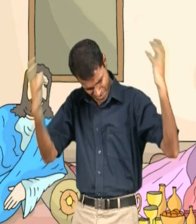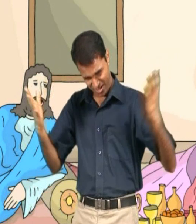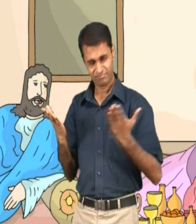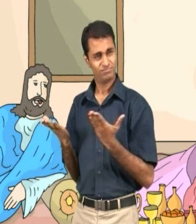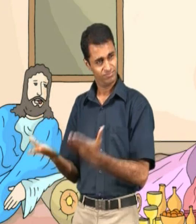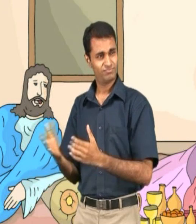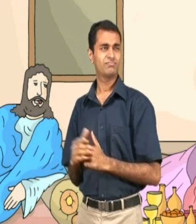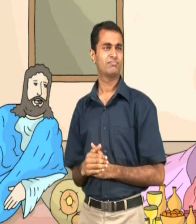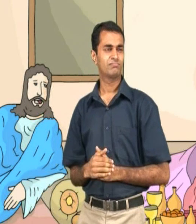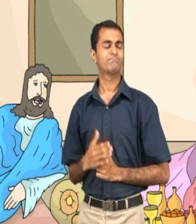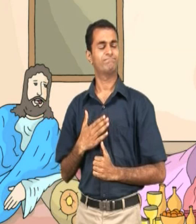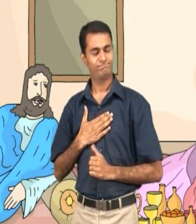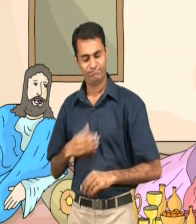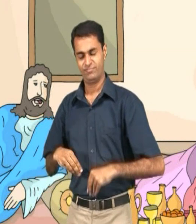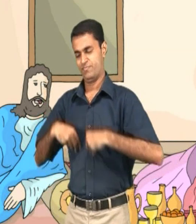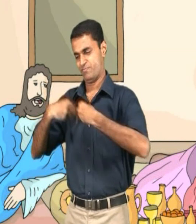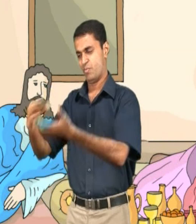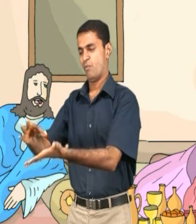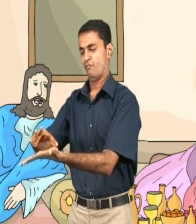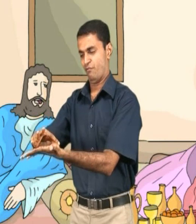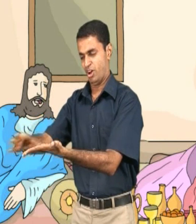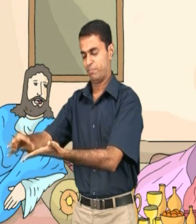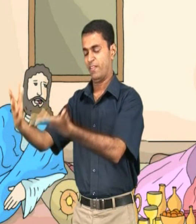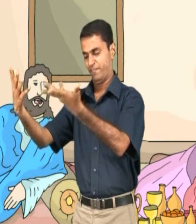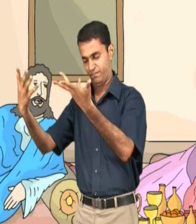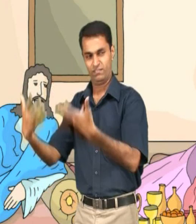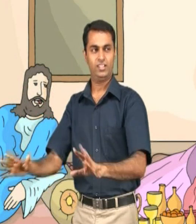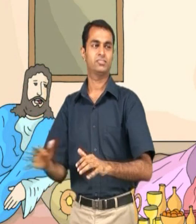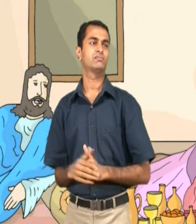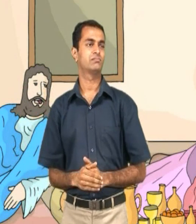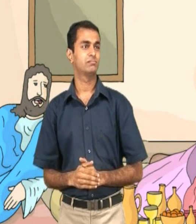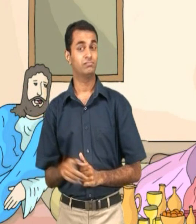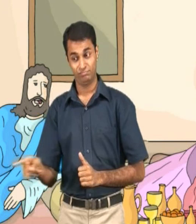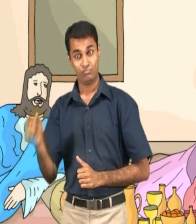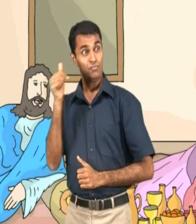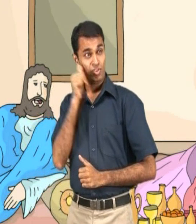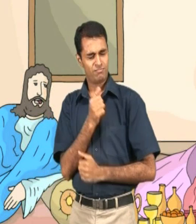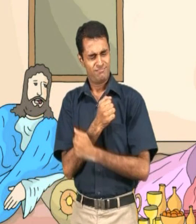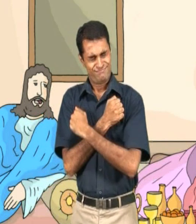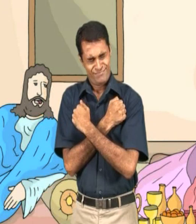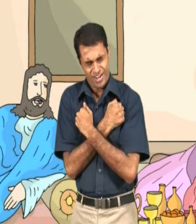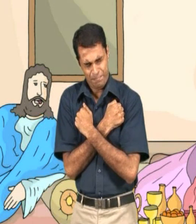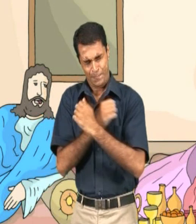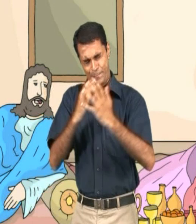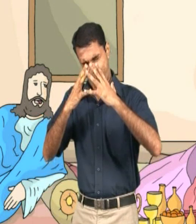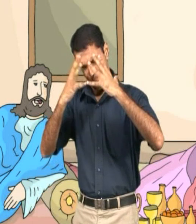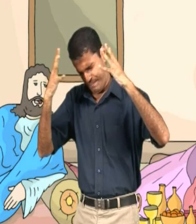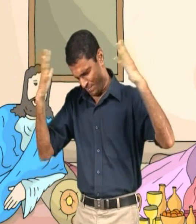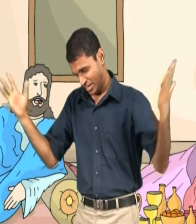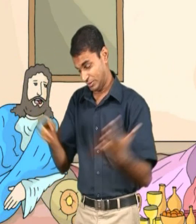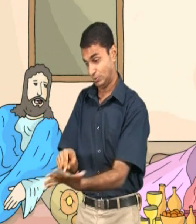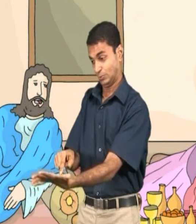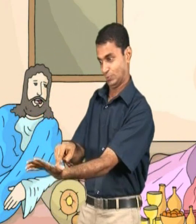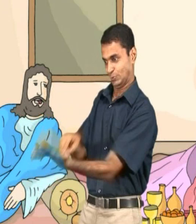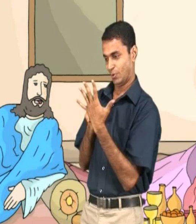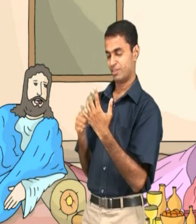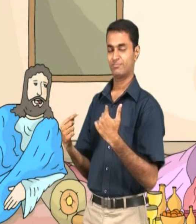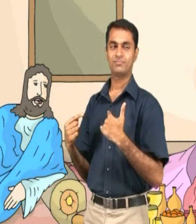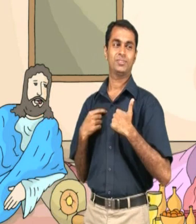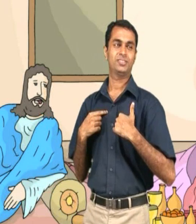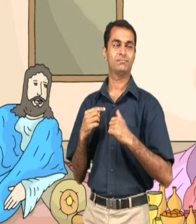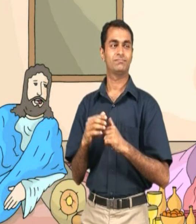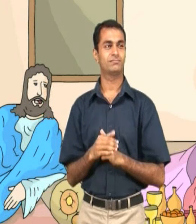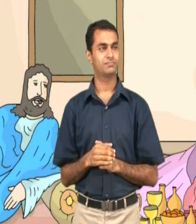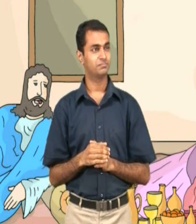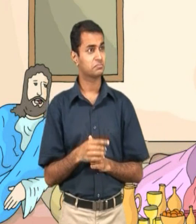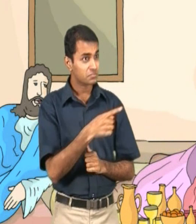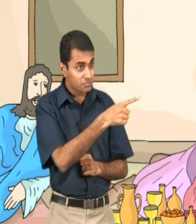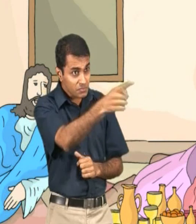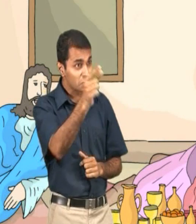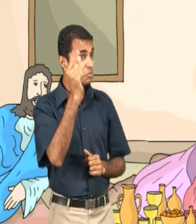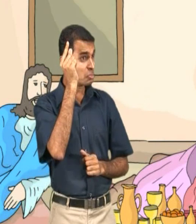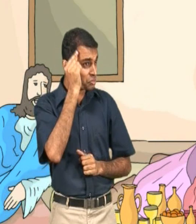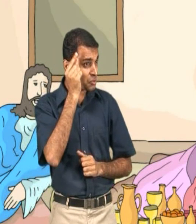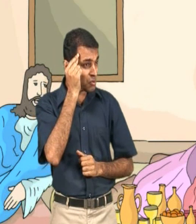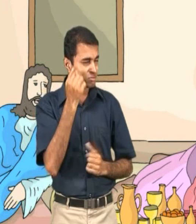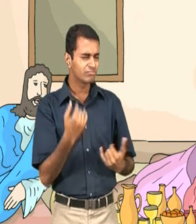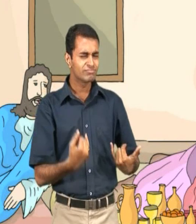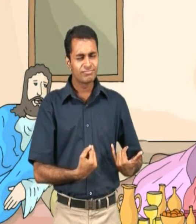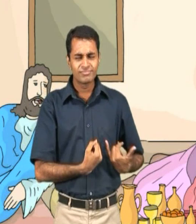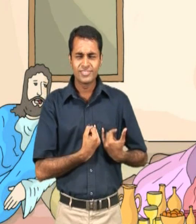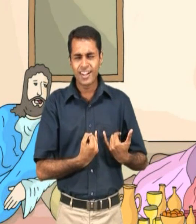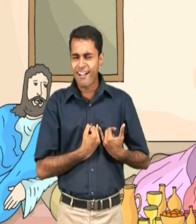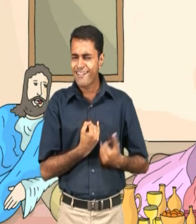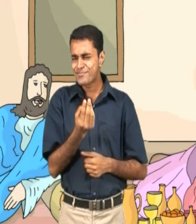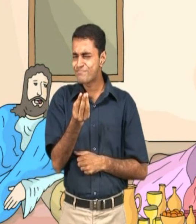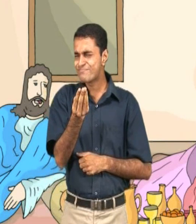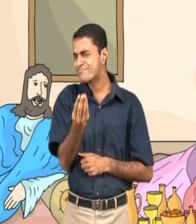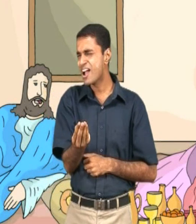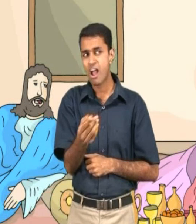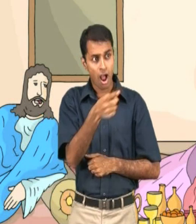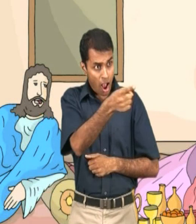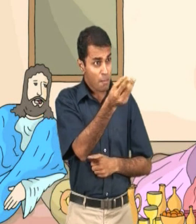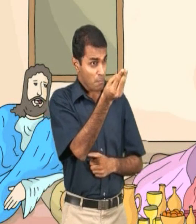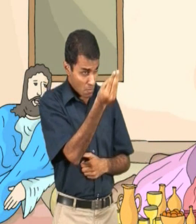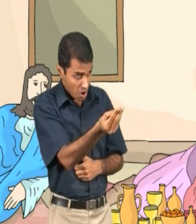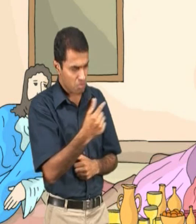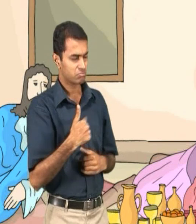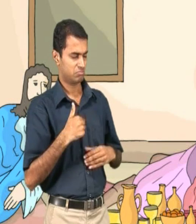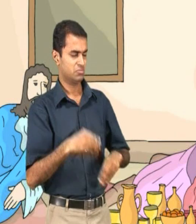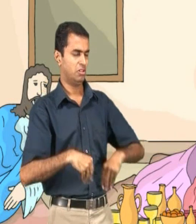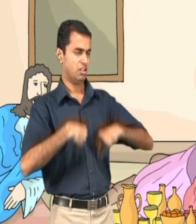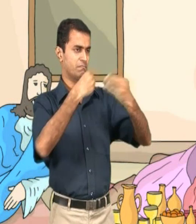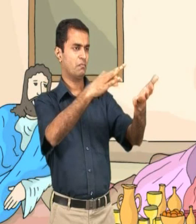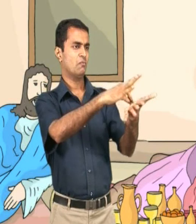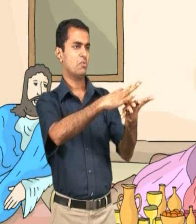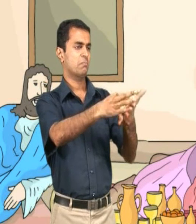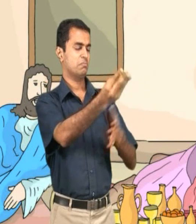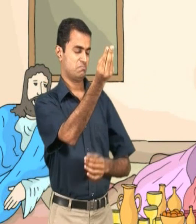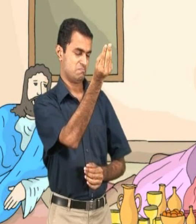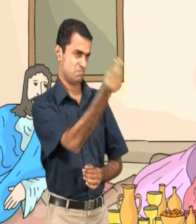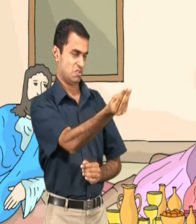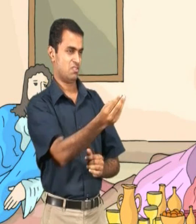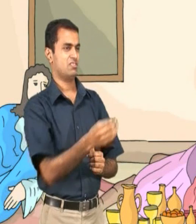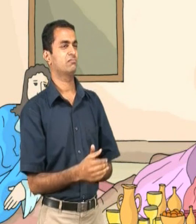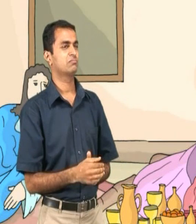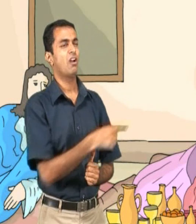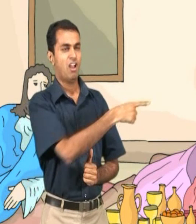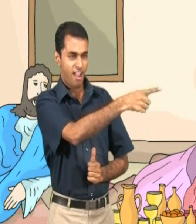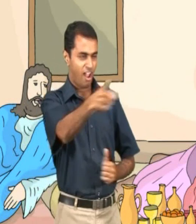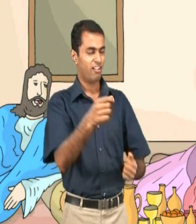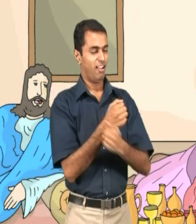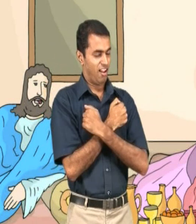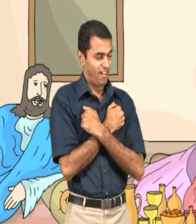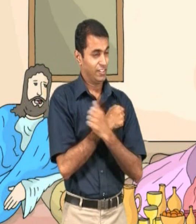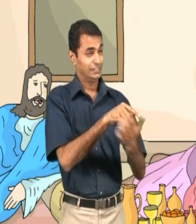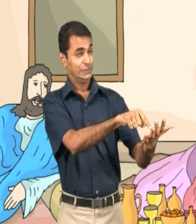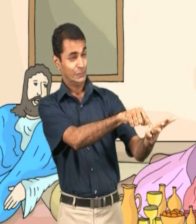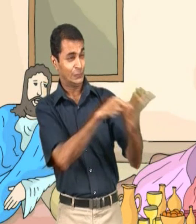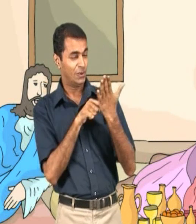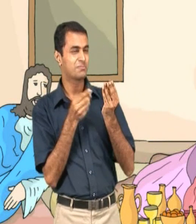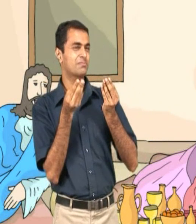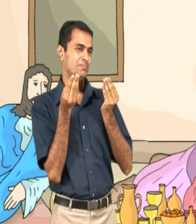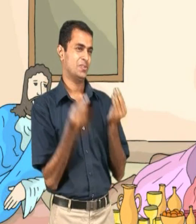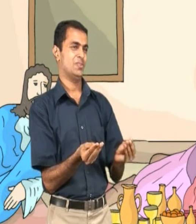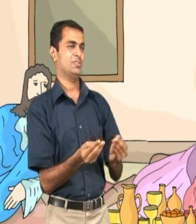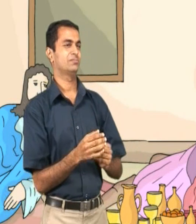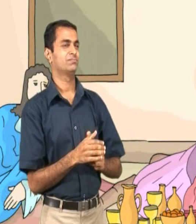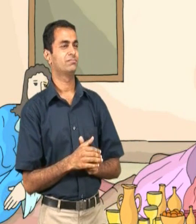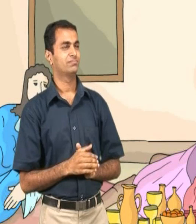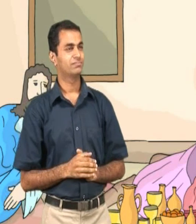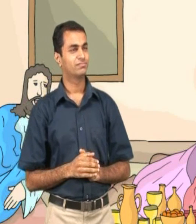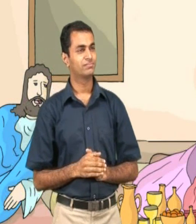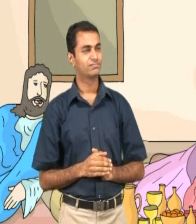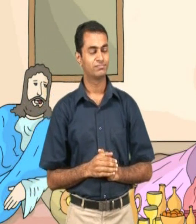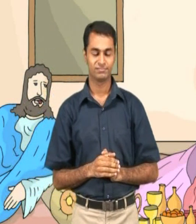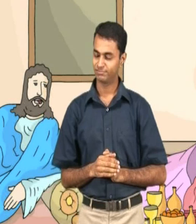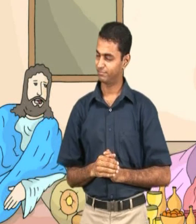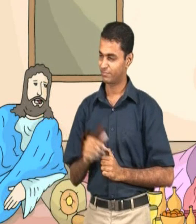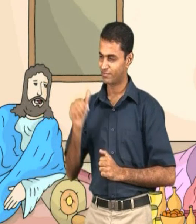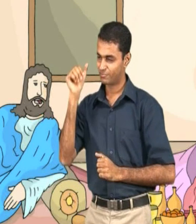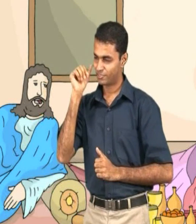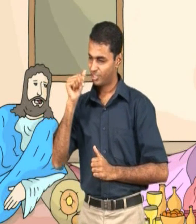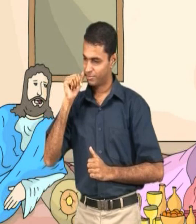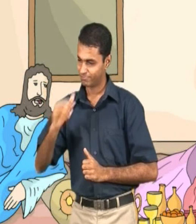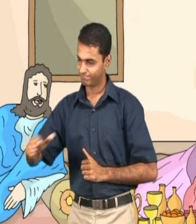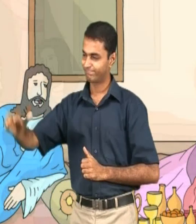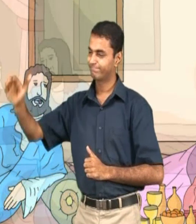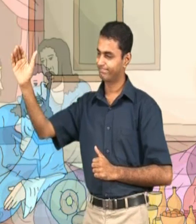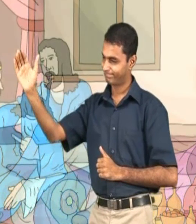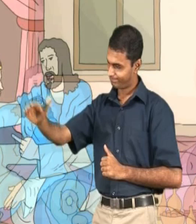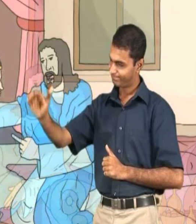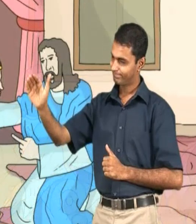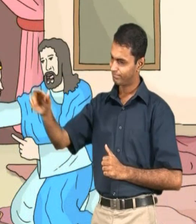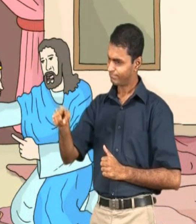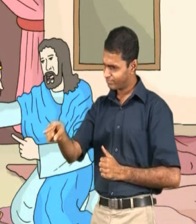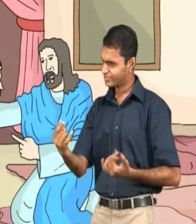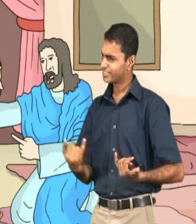Therefore I tell you, because her many sins have been forgiven, she has loved much. But he who has been forgiven little loves little.”